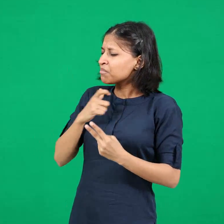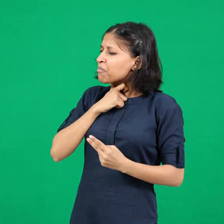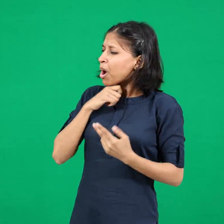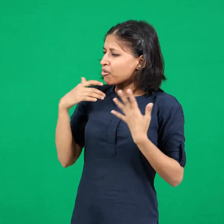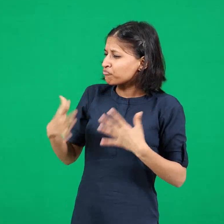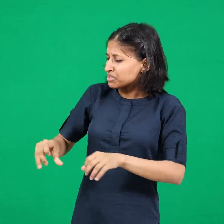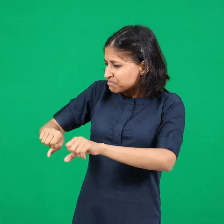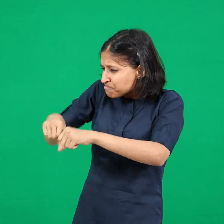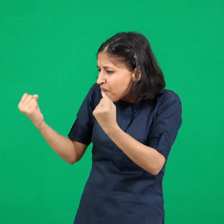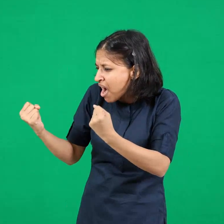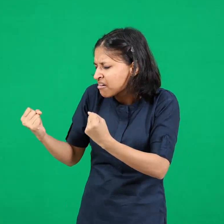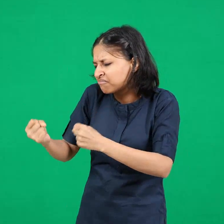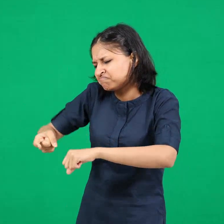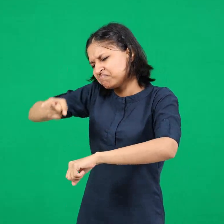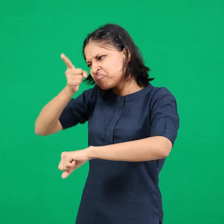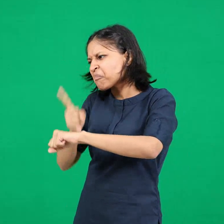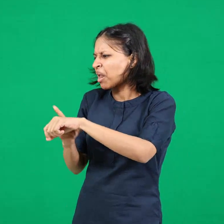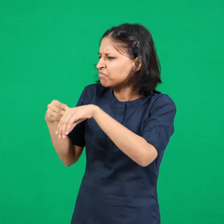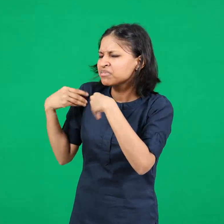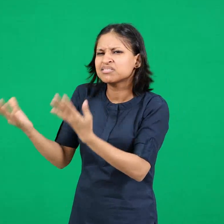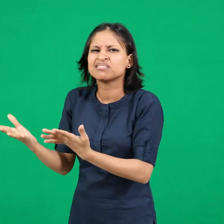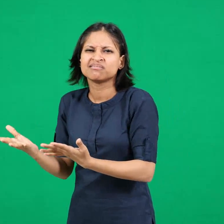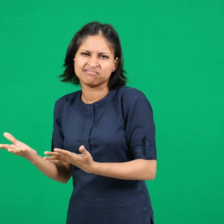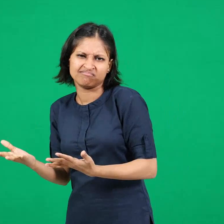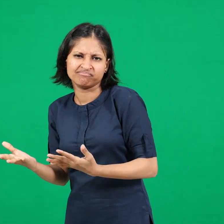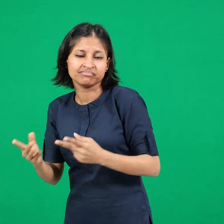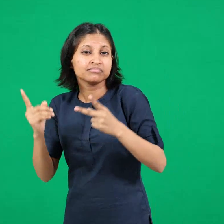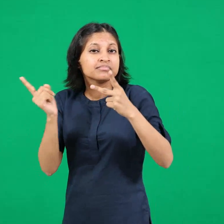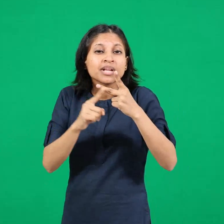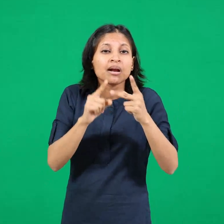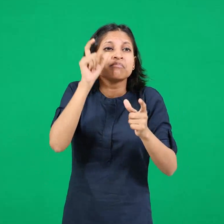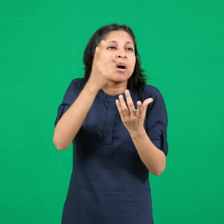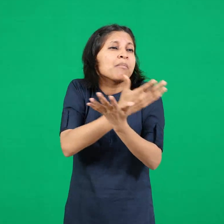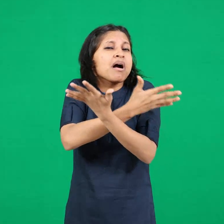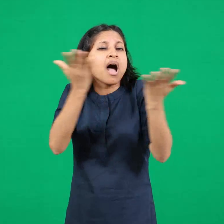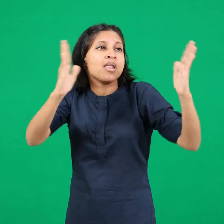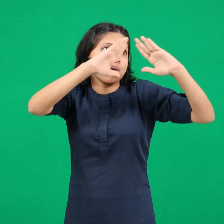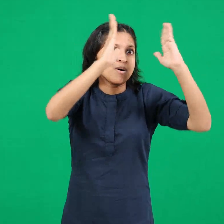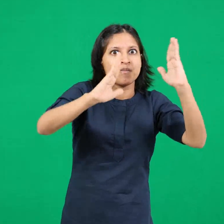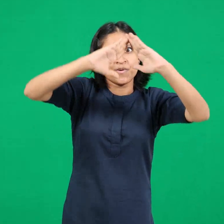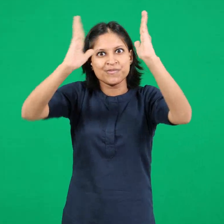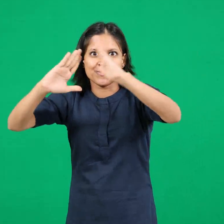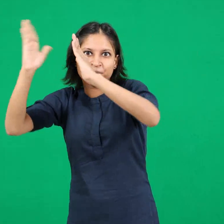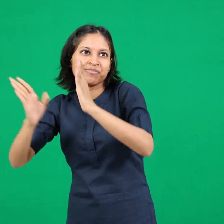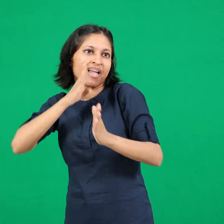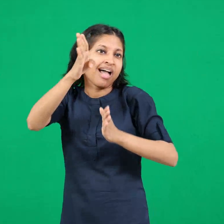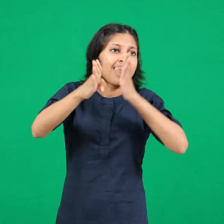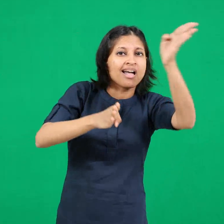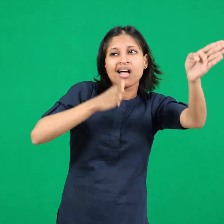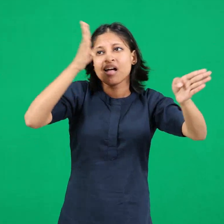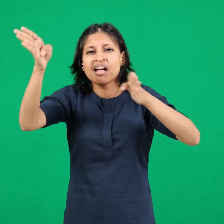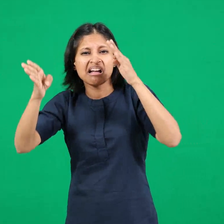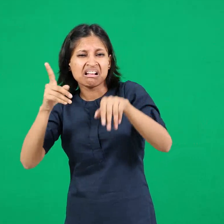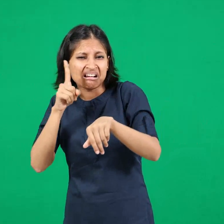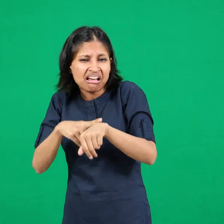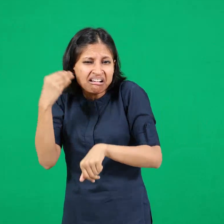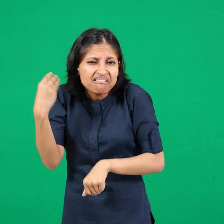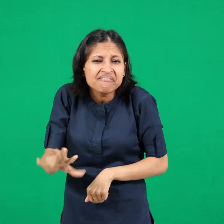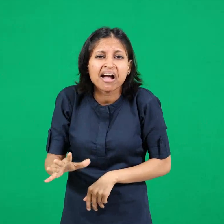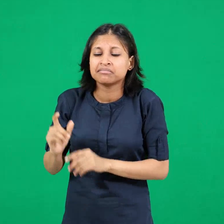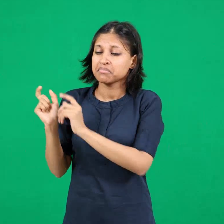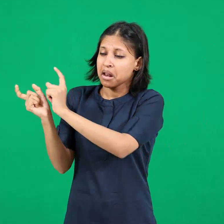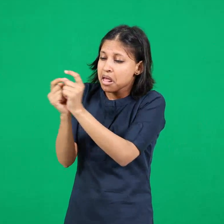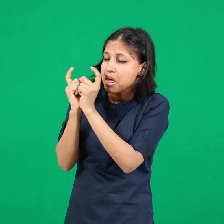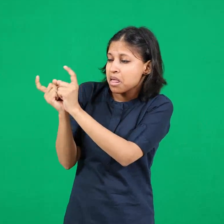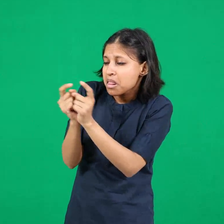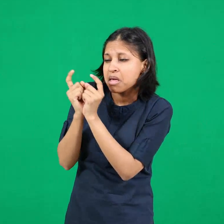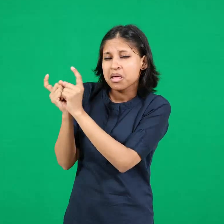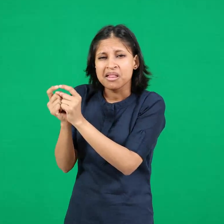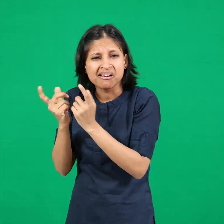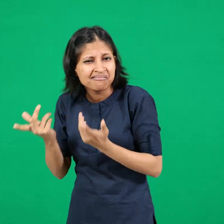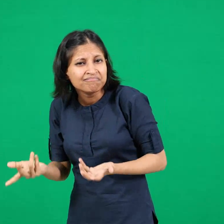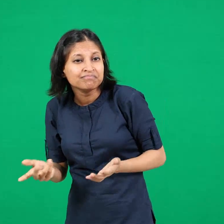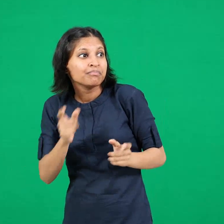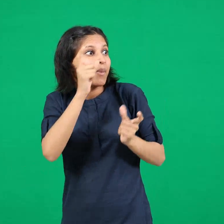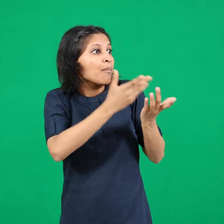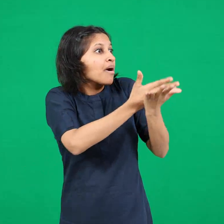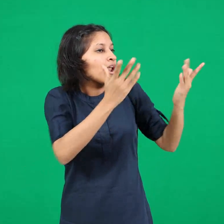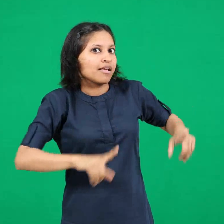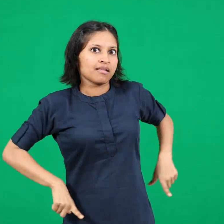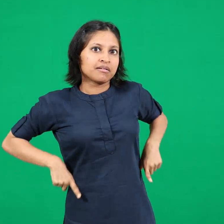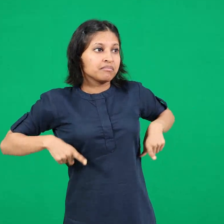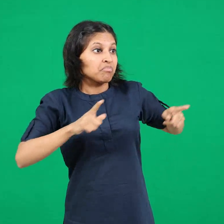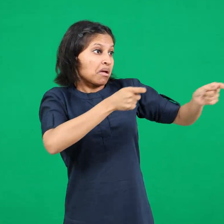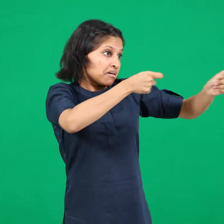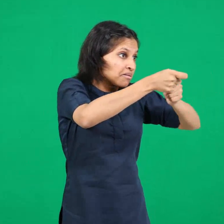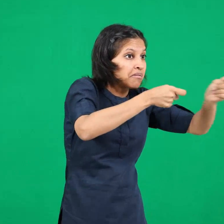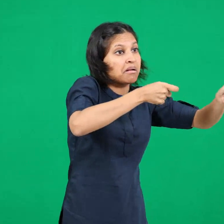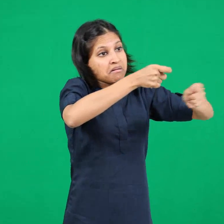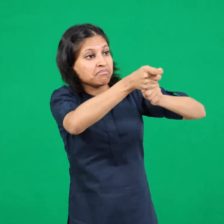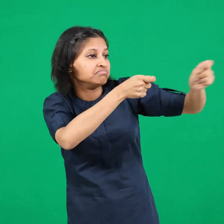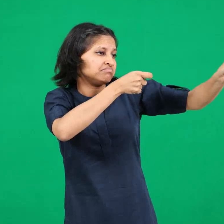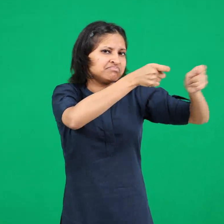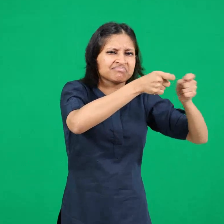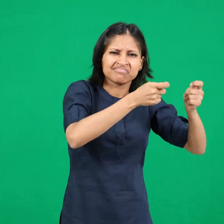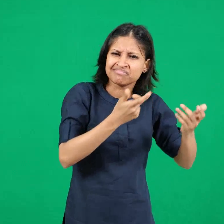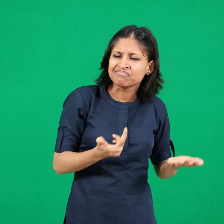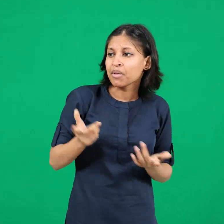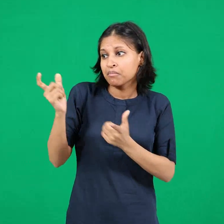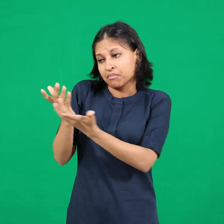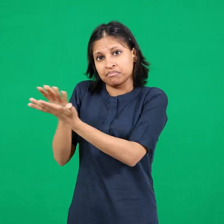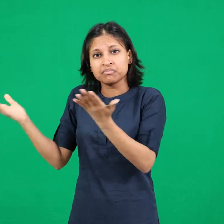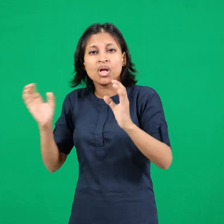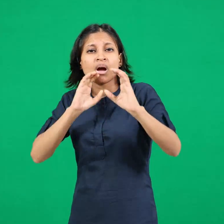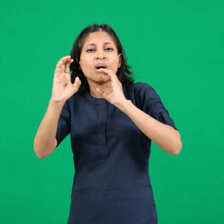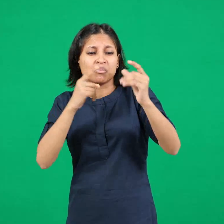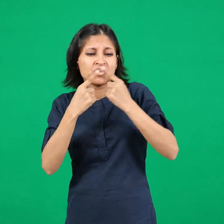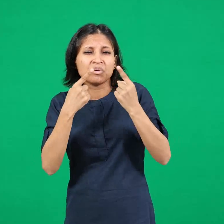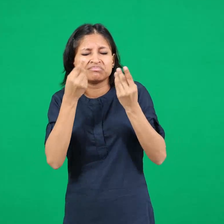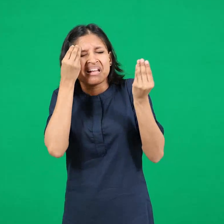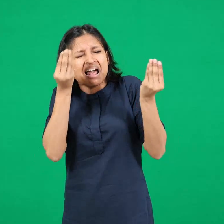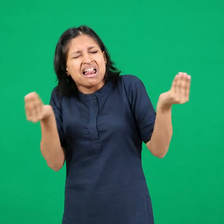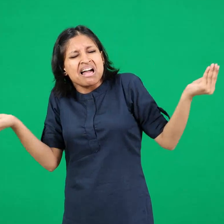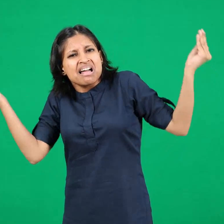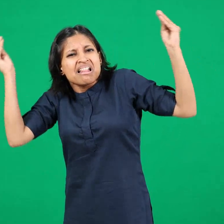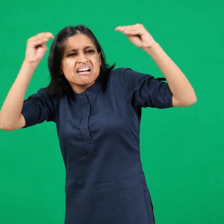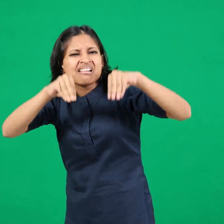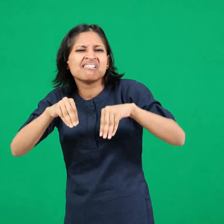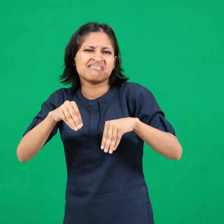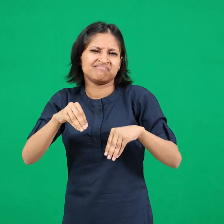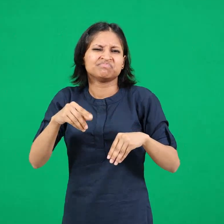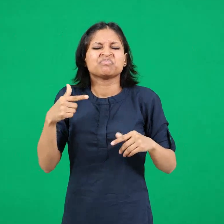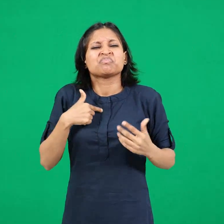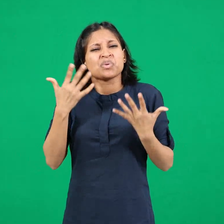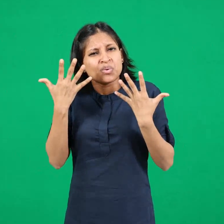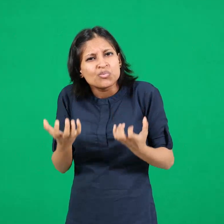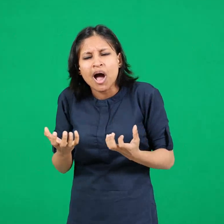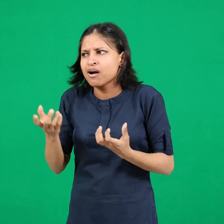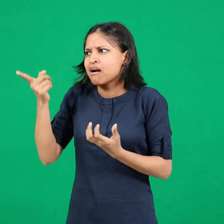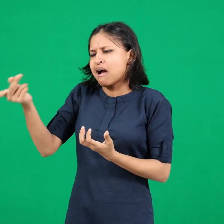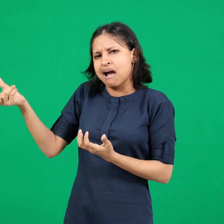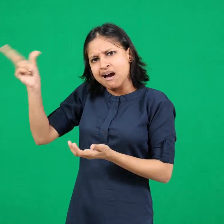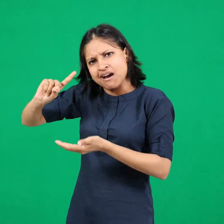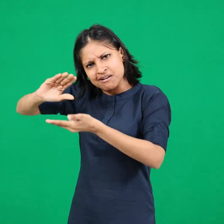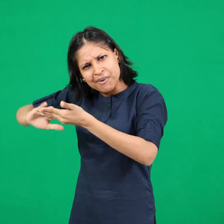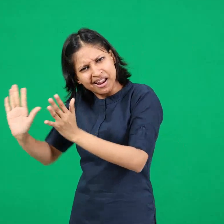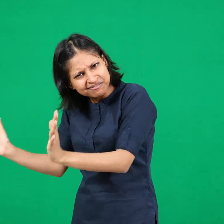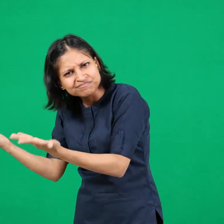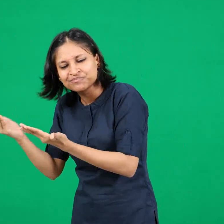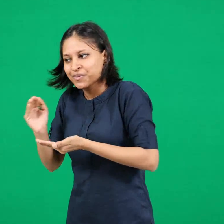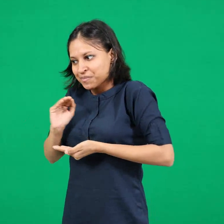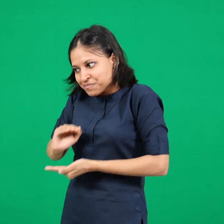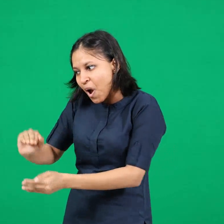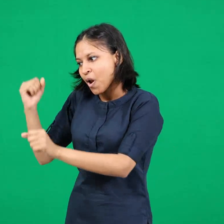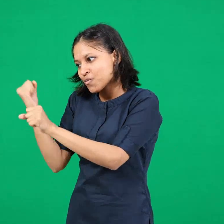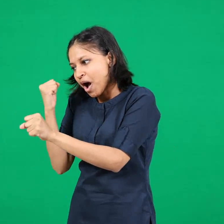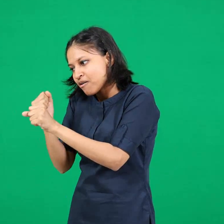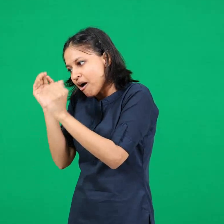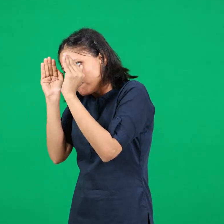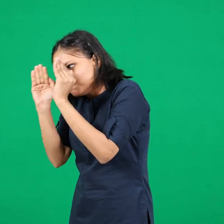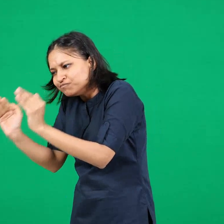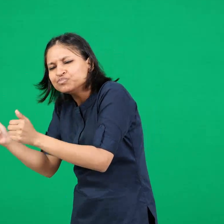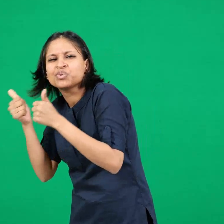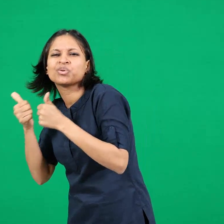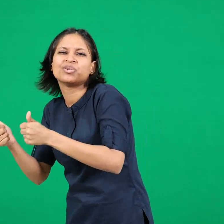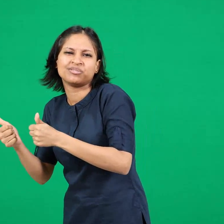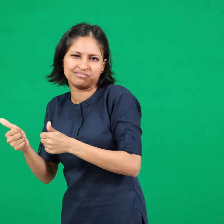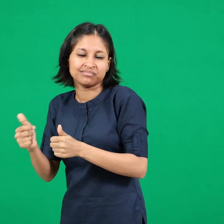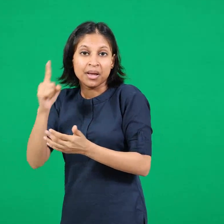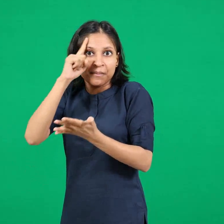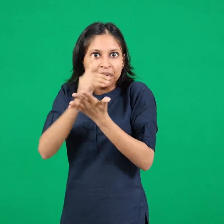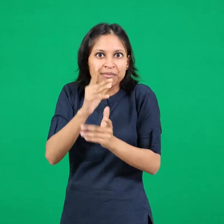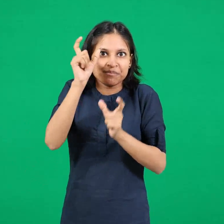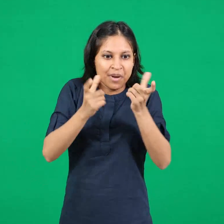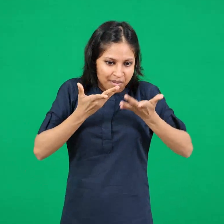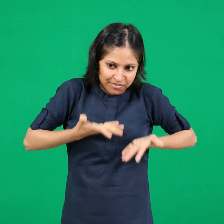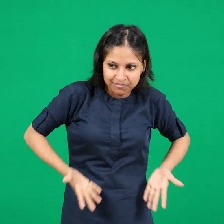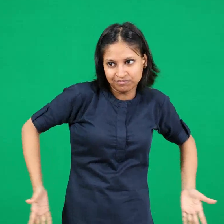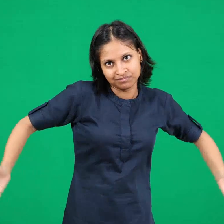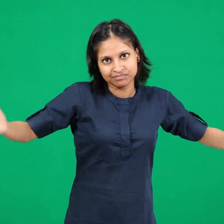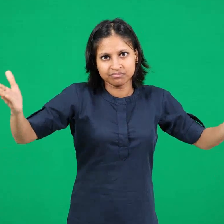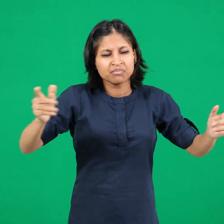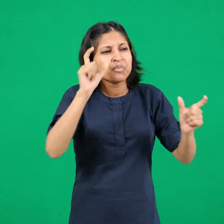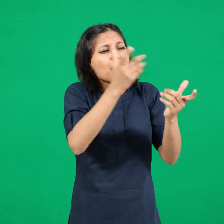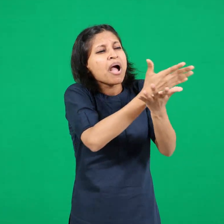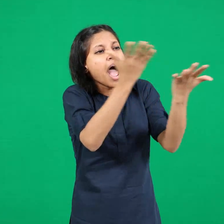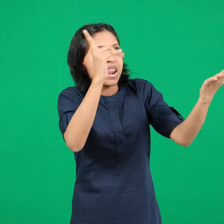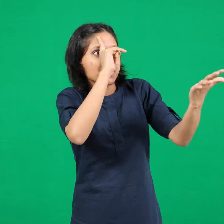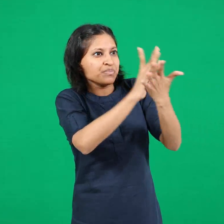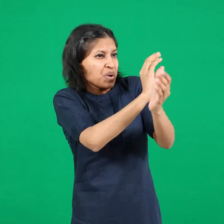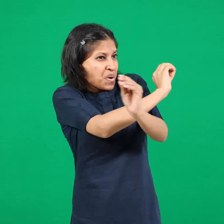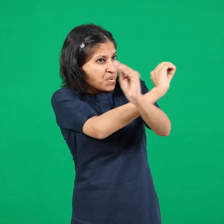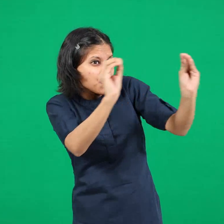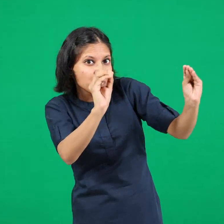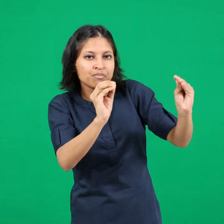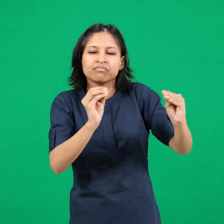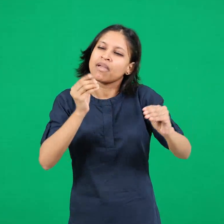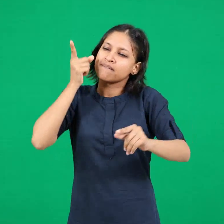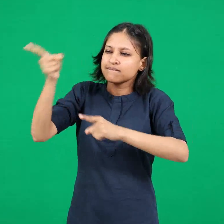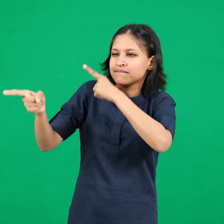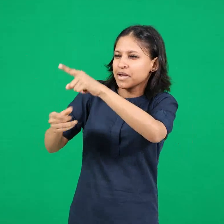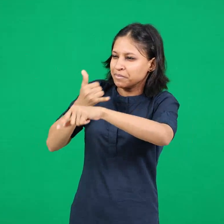At the same time they will also learn to be idle, going from house to house and being not only idle, but also gossips and busybodies, discussing things they should not mention.